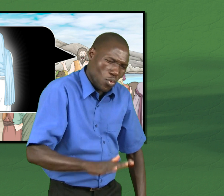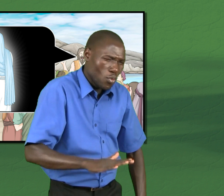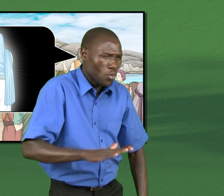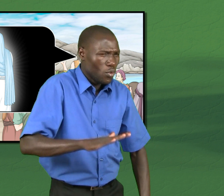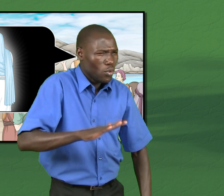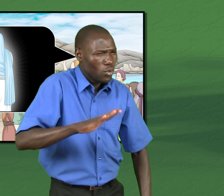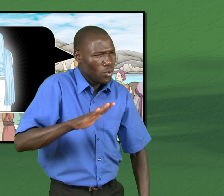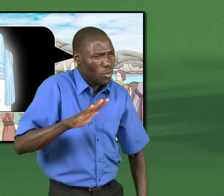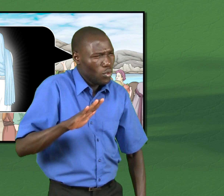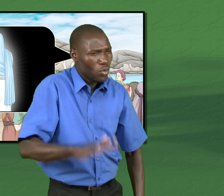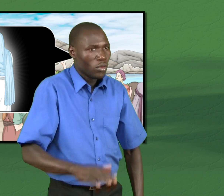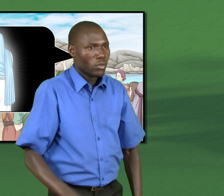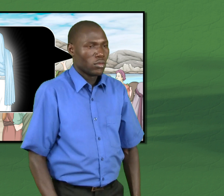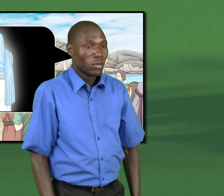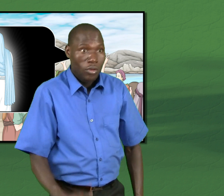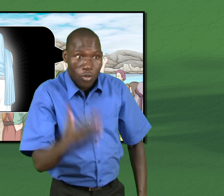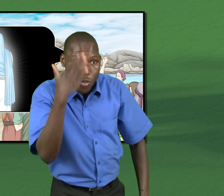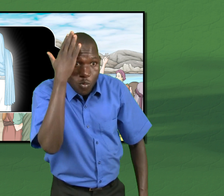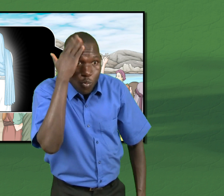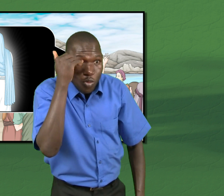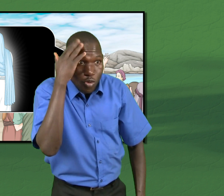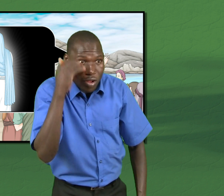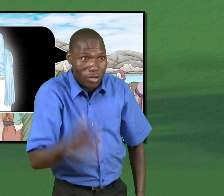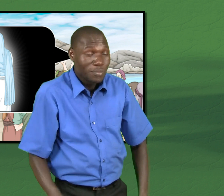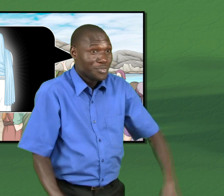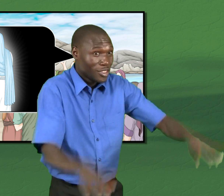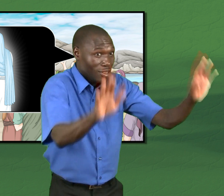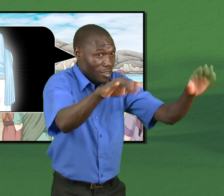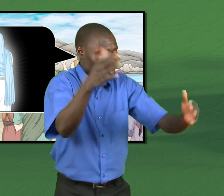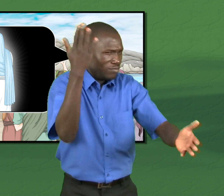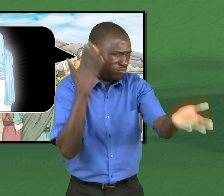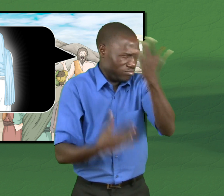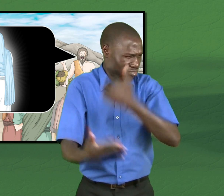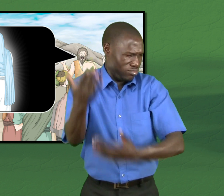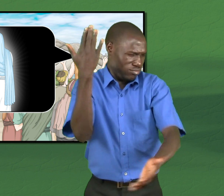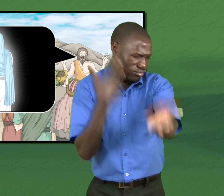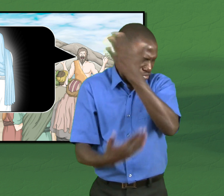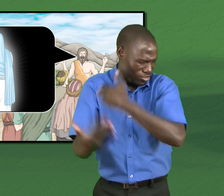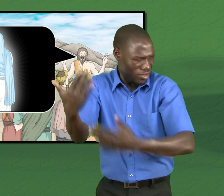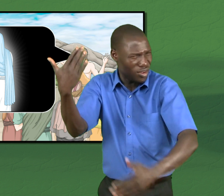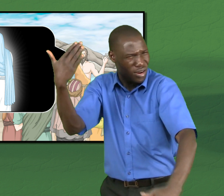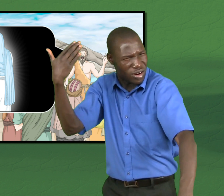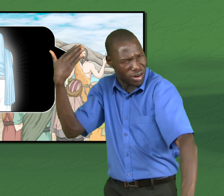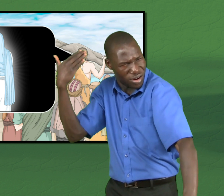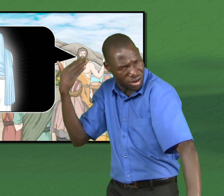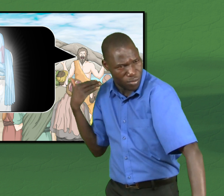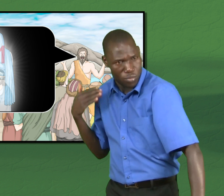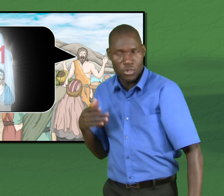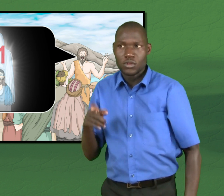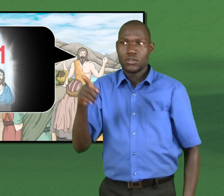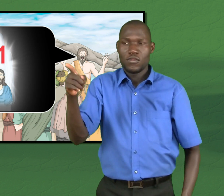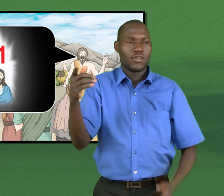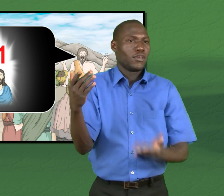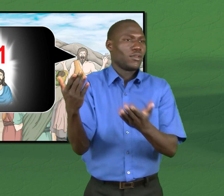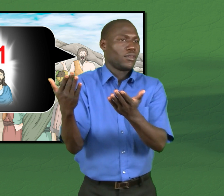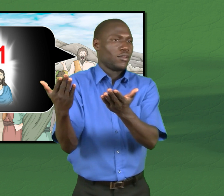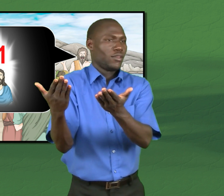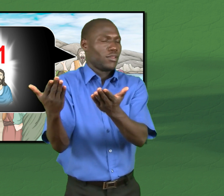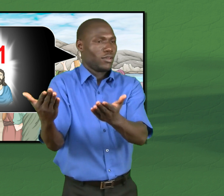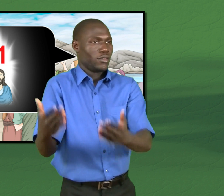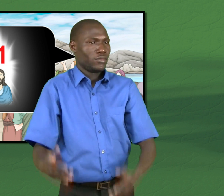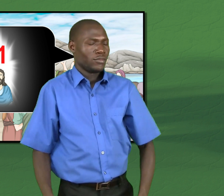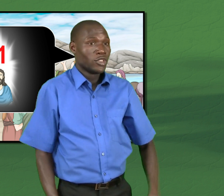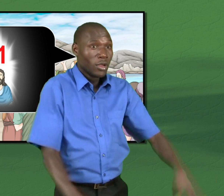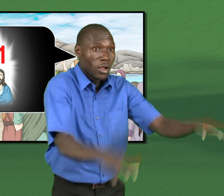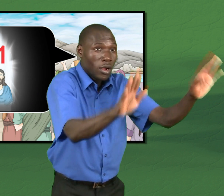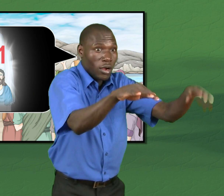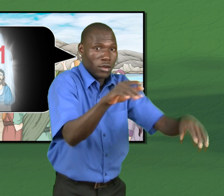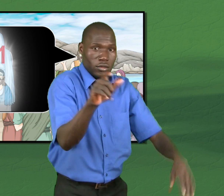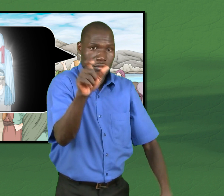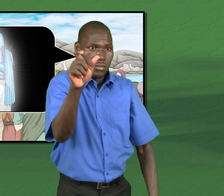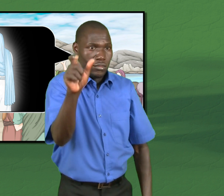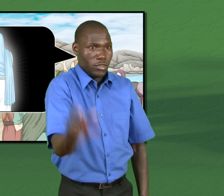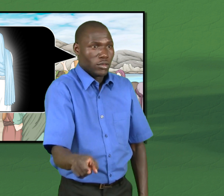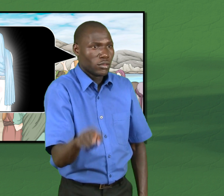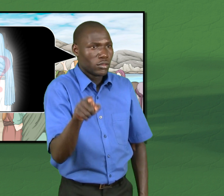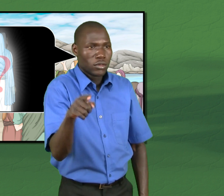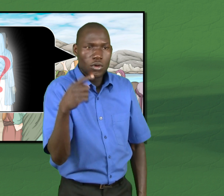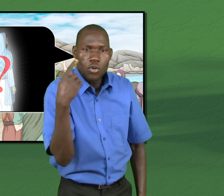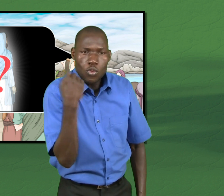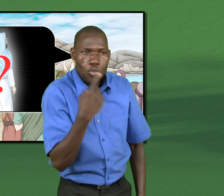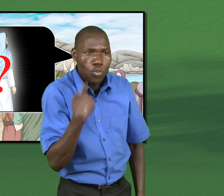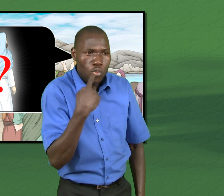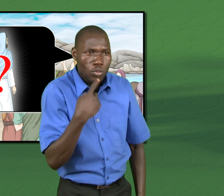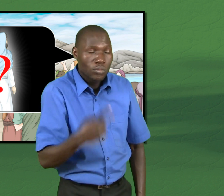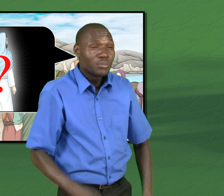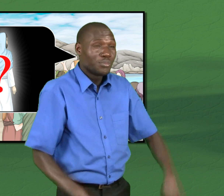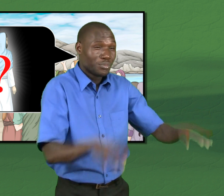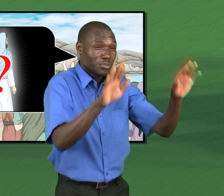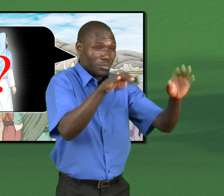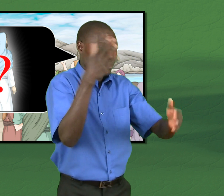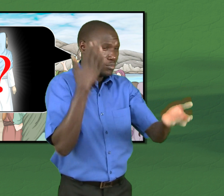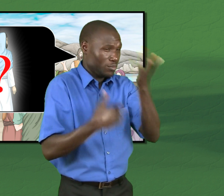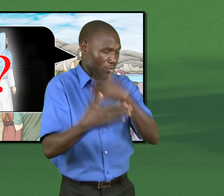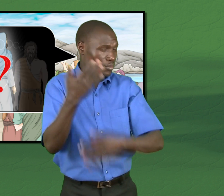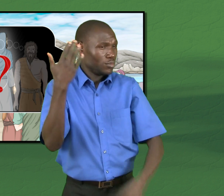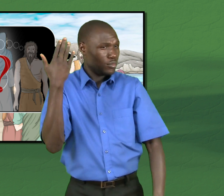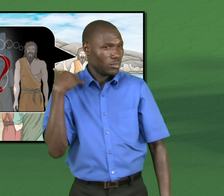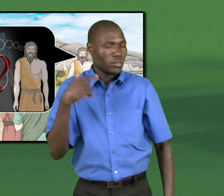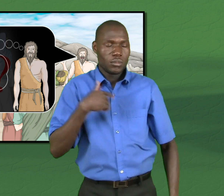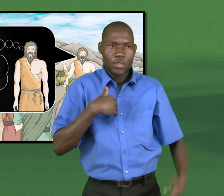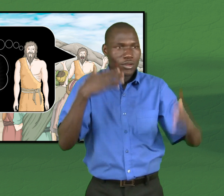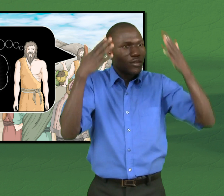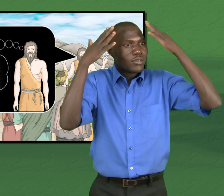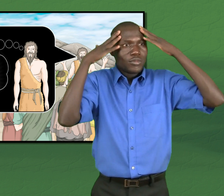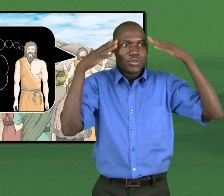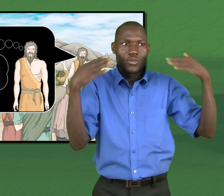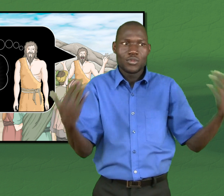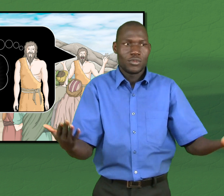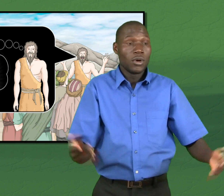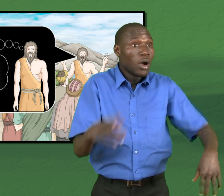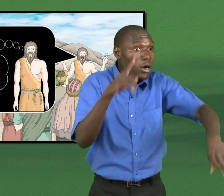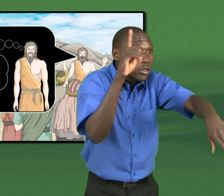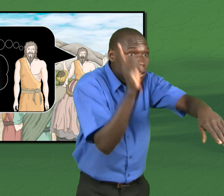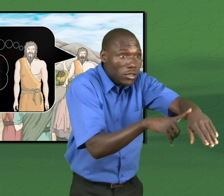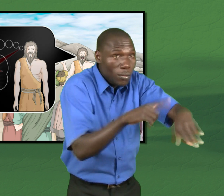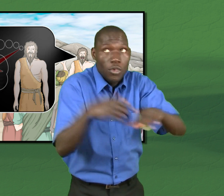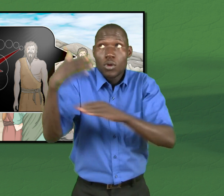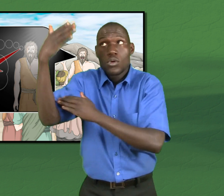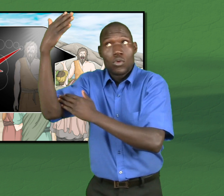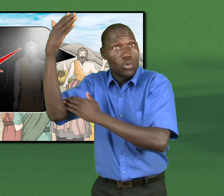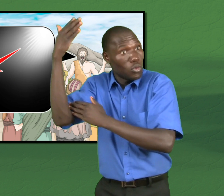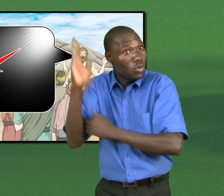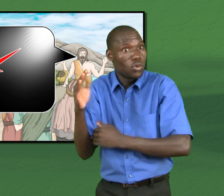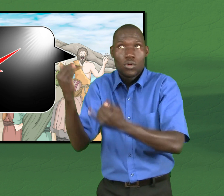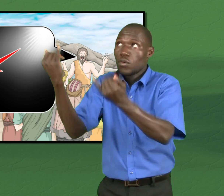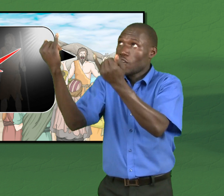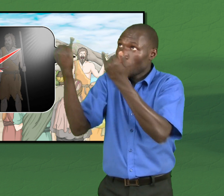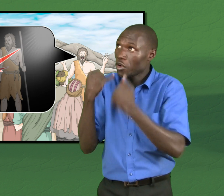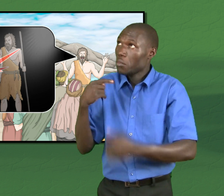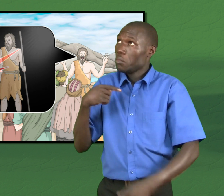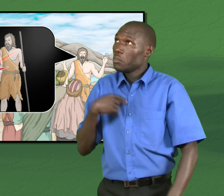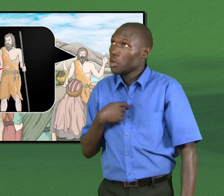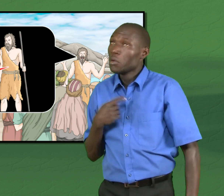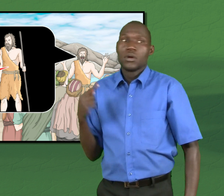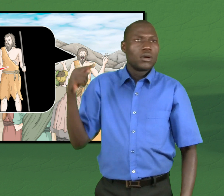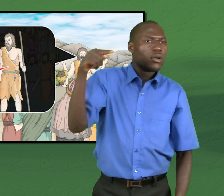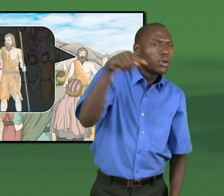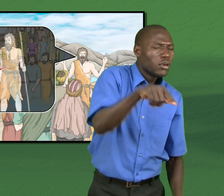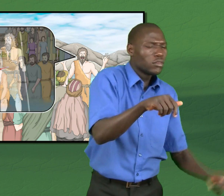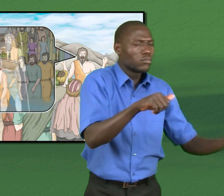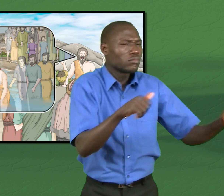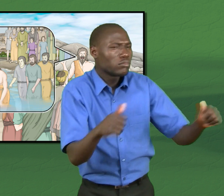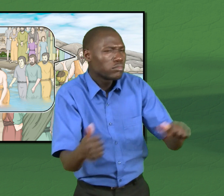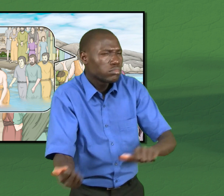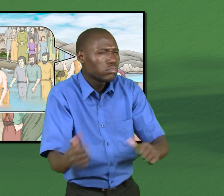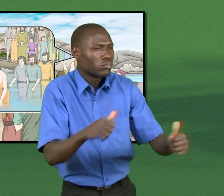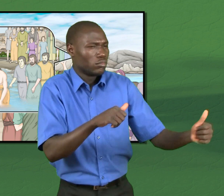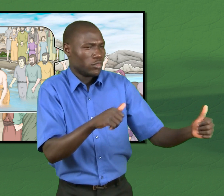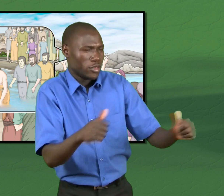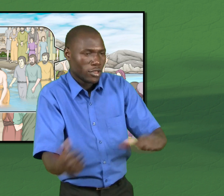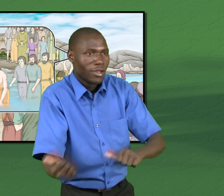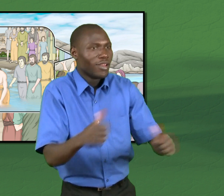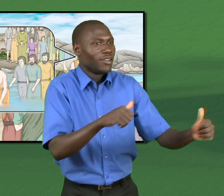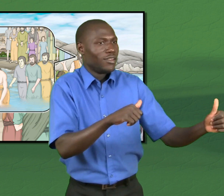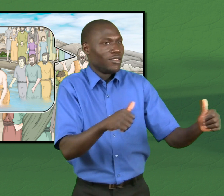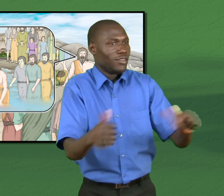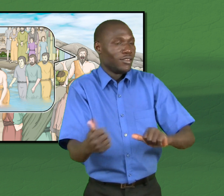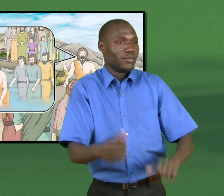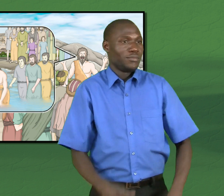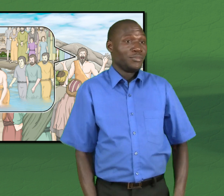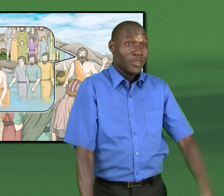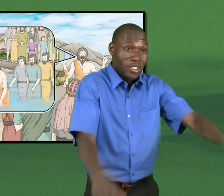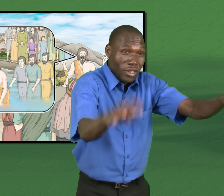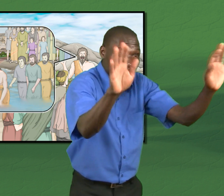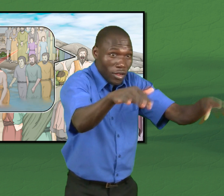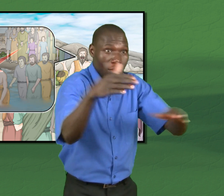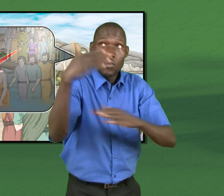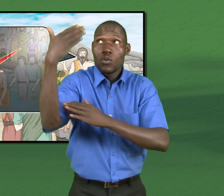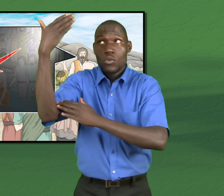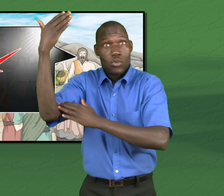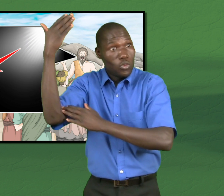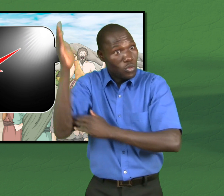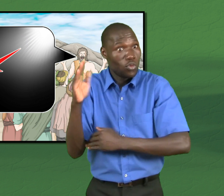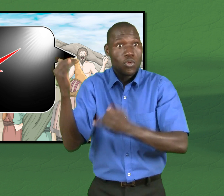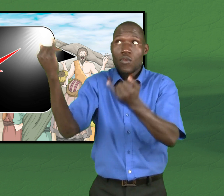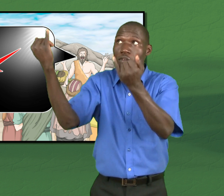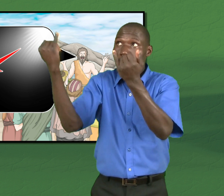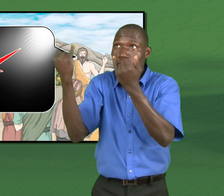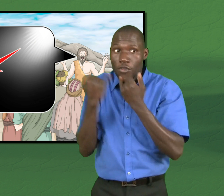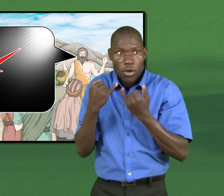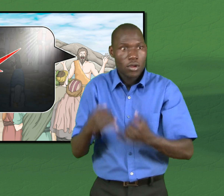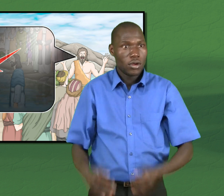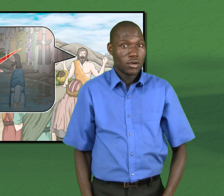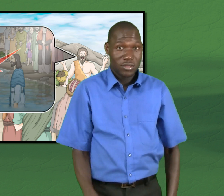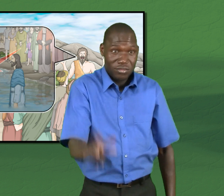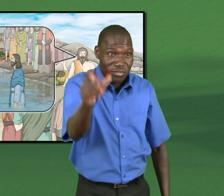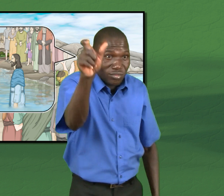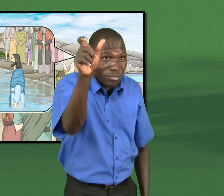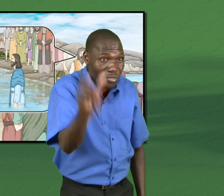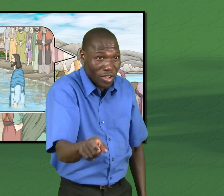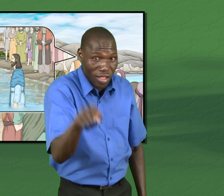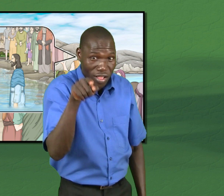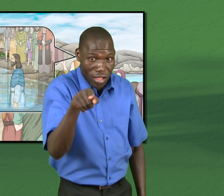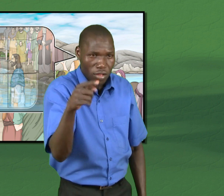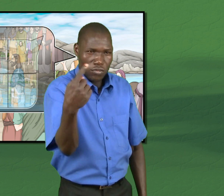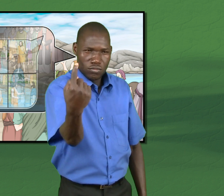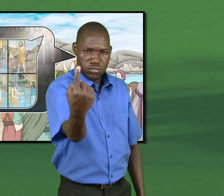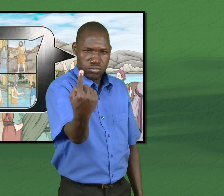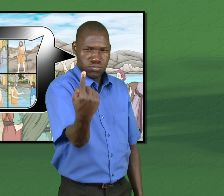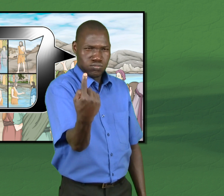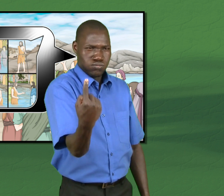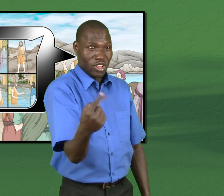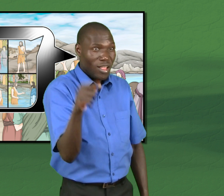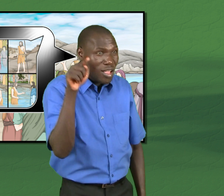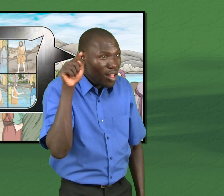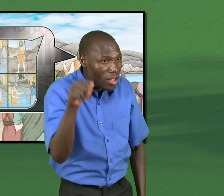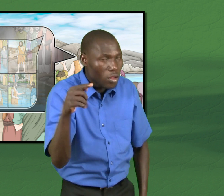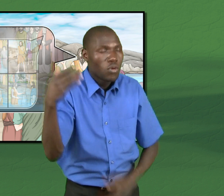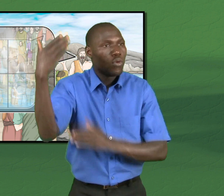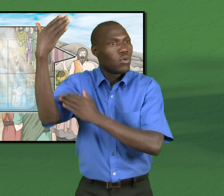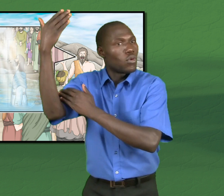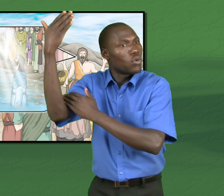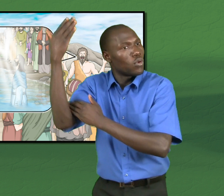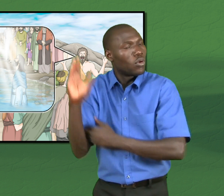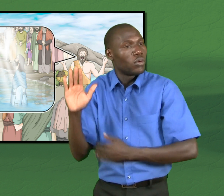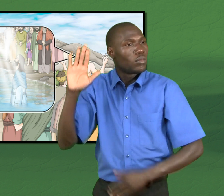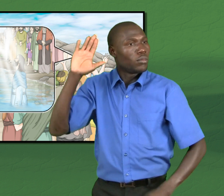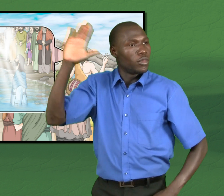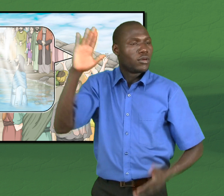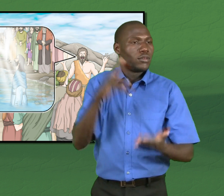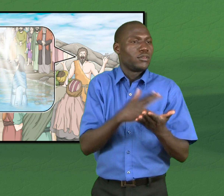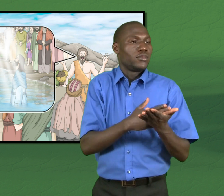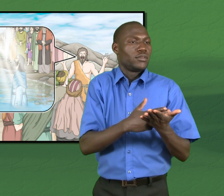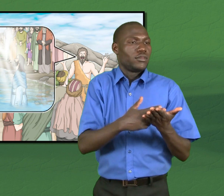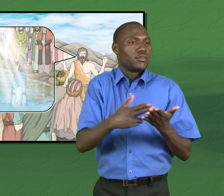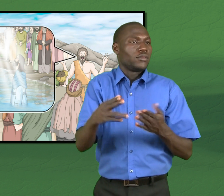I myself did not know Him, but the reason I came baptizing with water was that He might be revealed to Israel.”